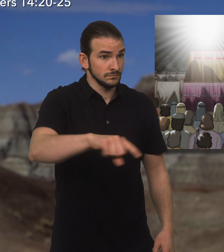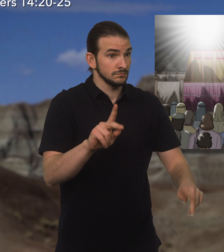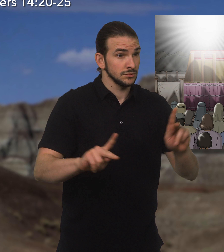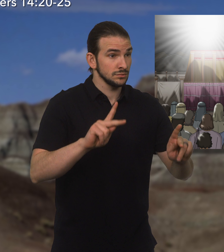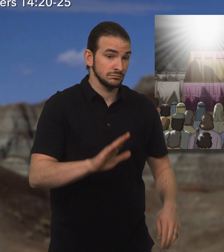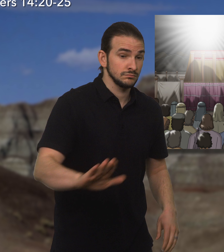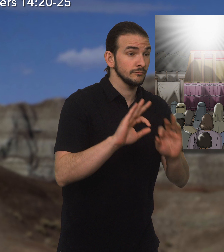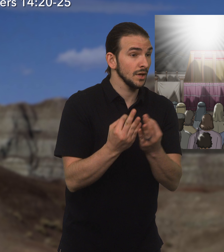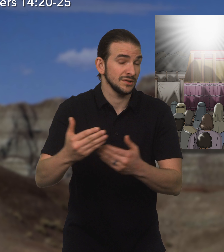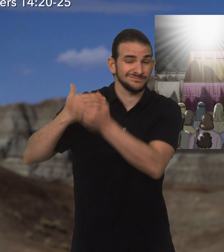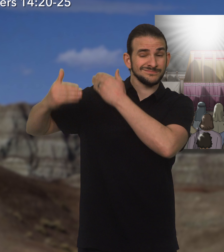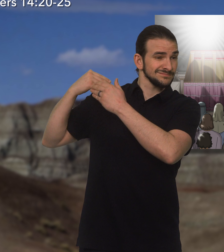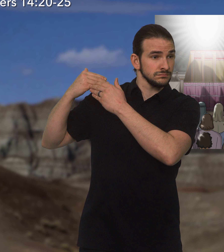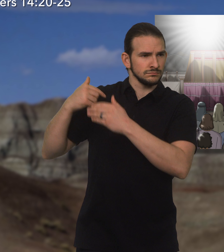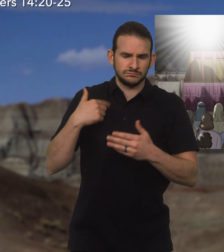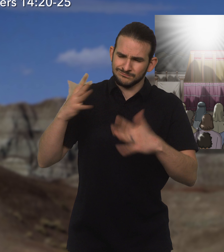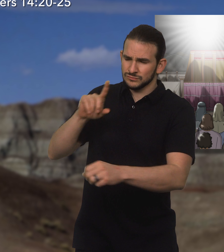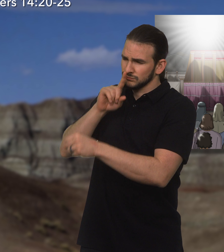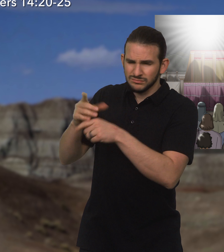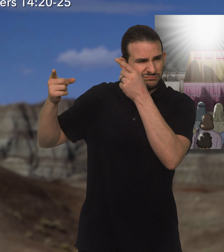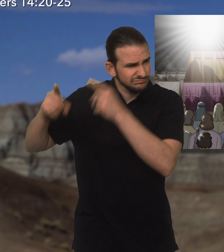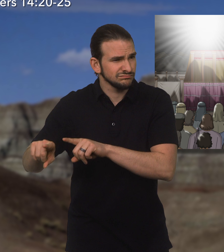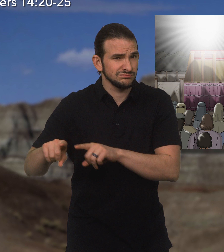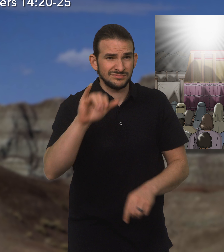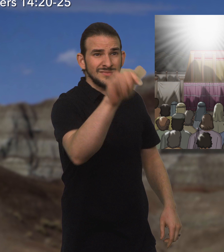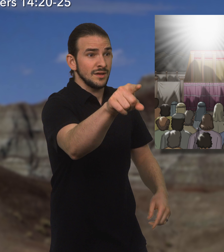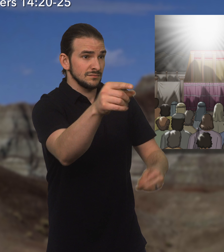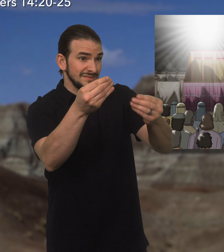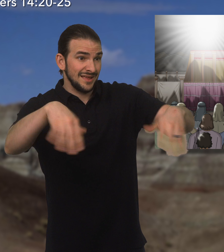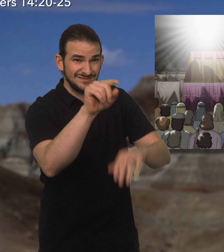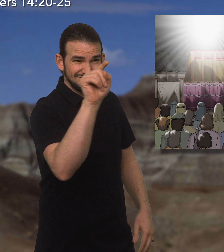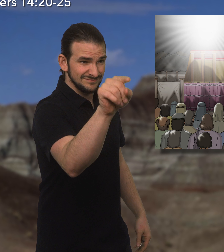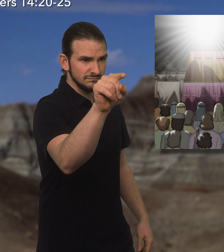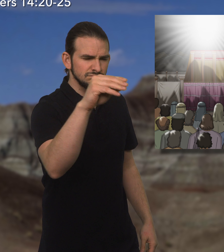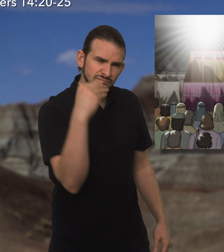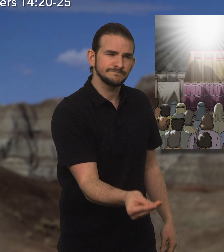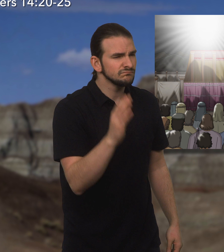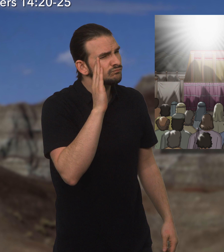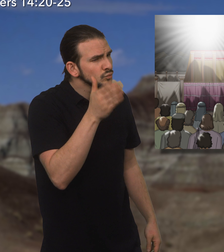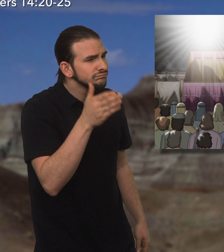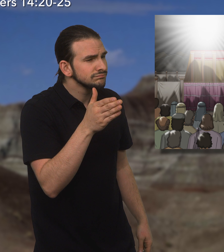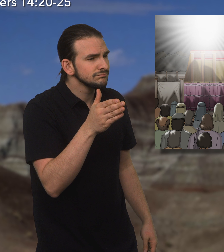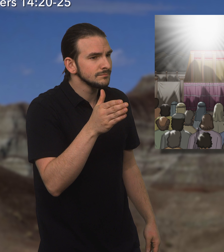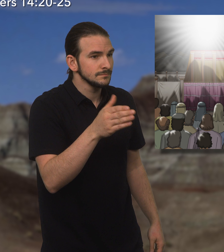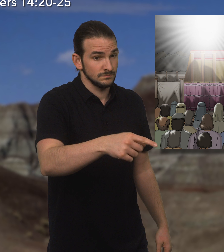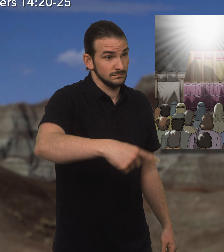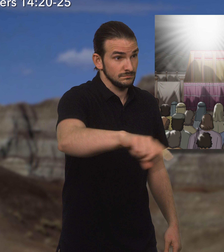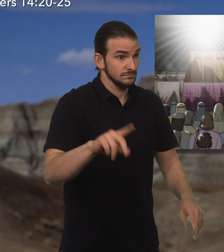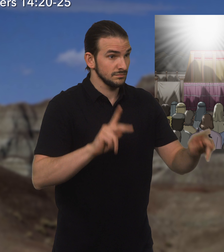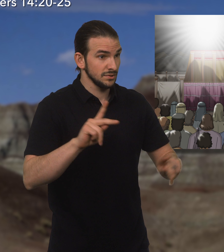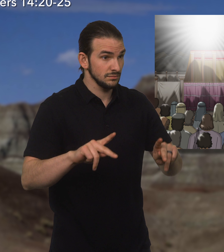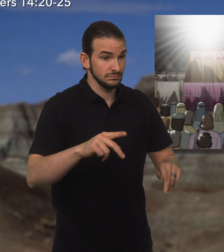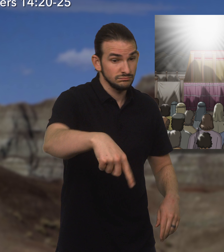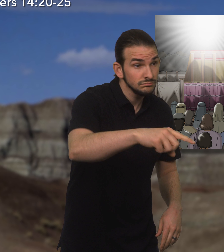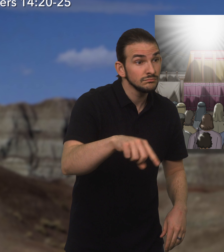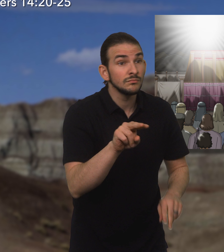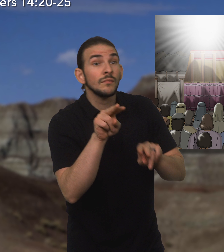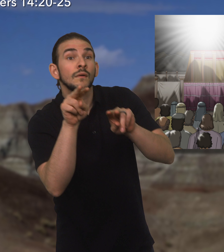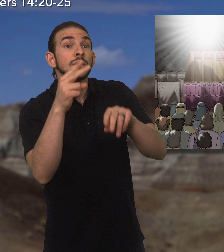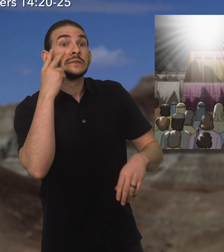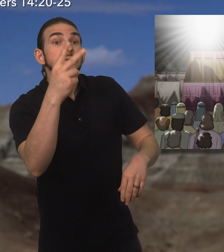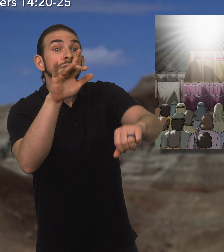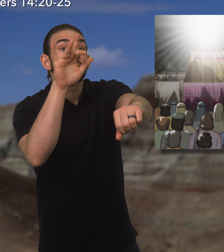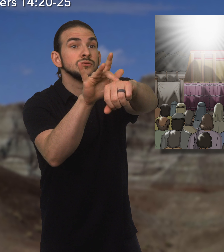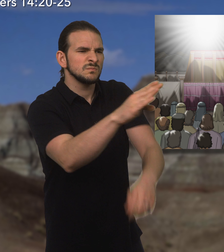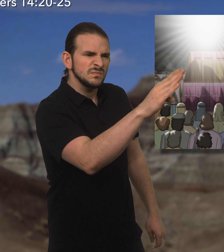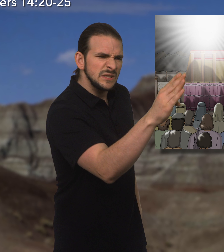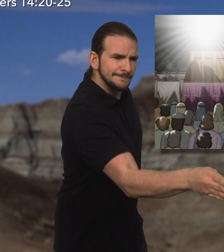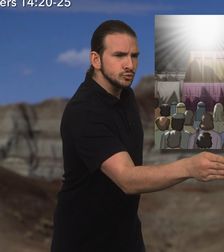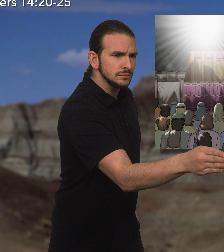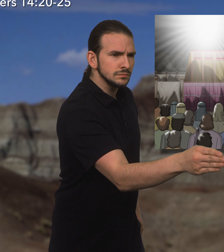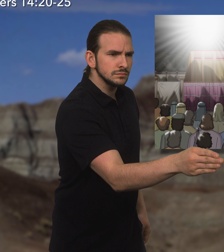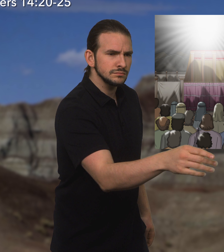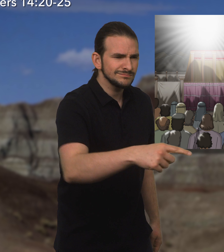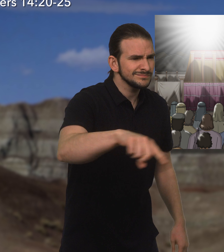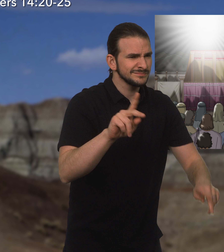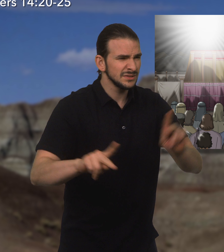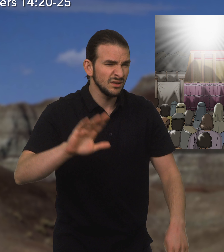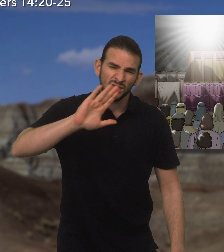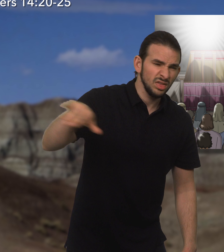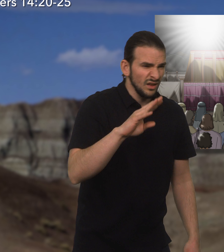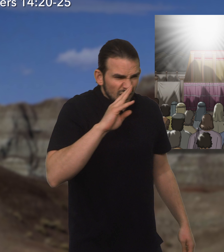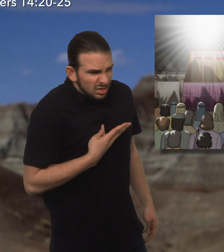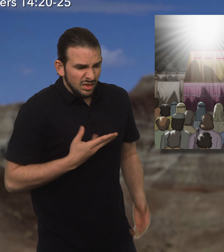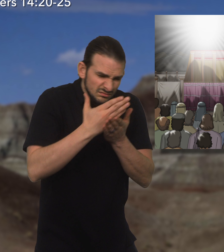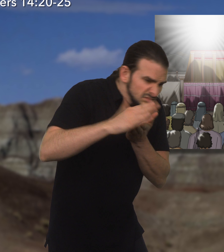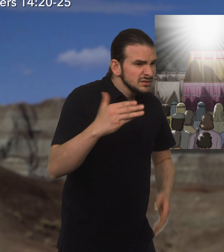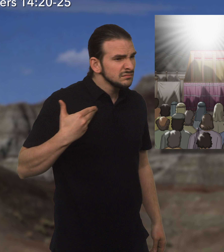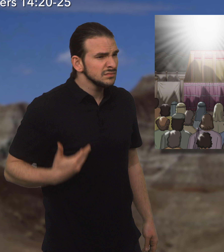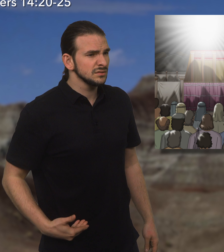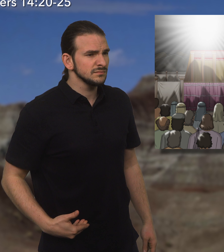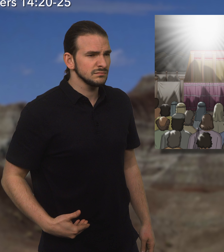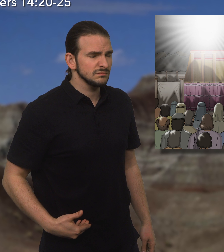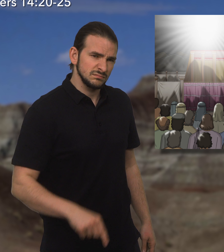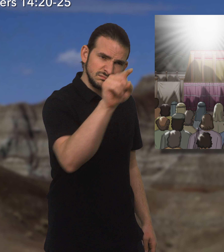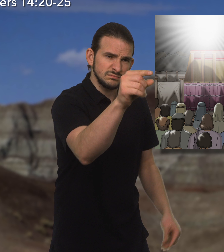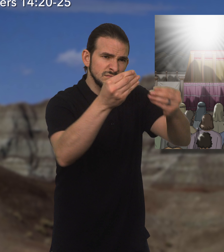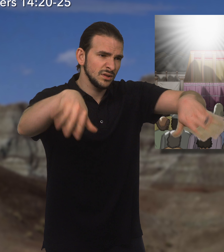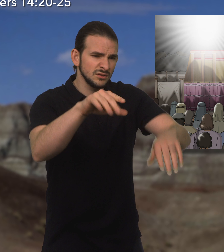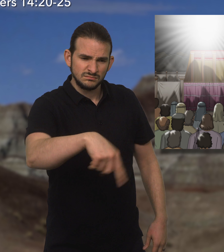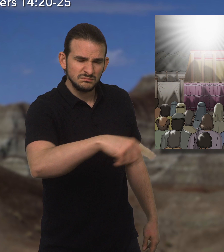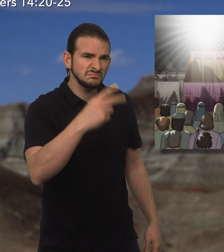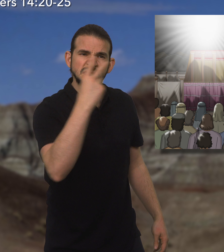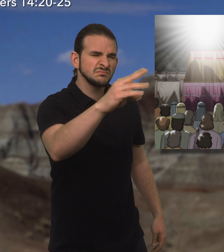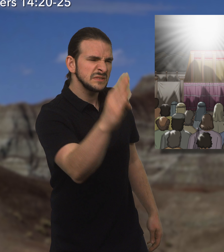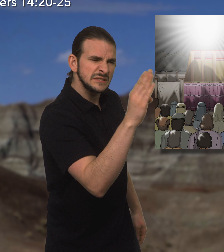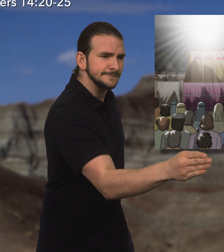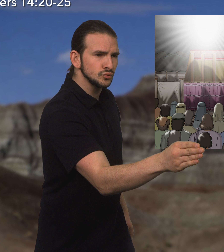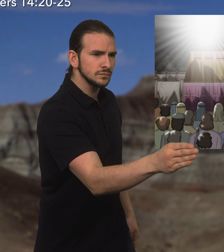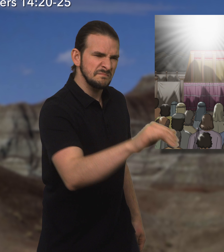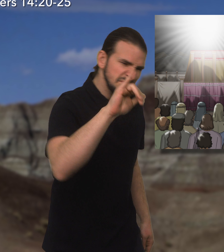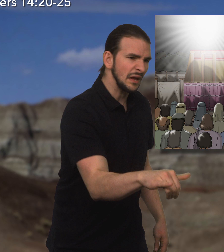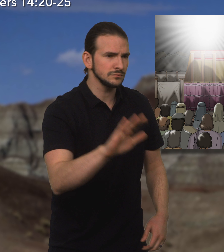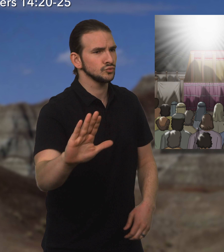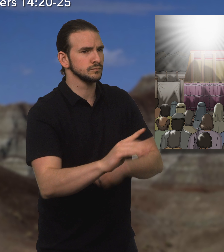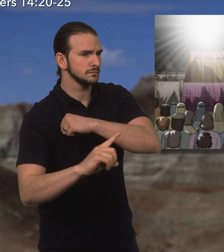None of those who have treated Me with contempt will see it.